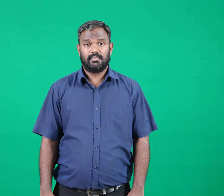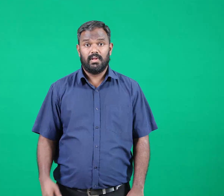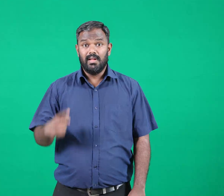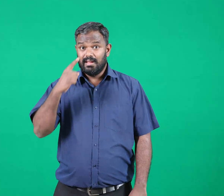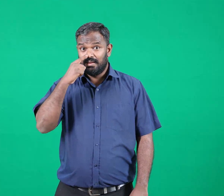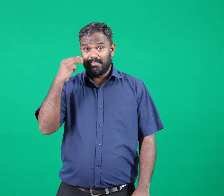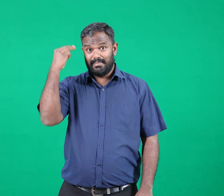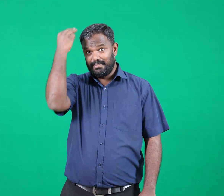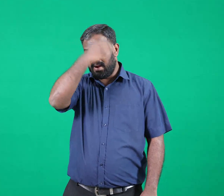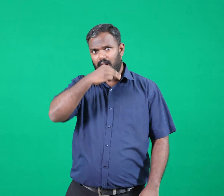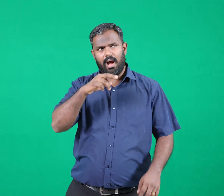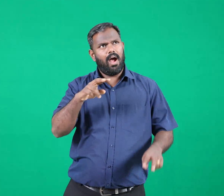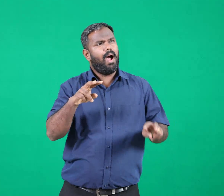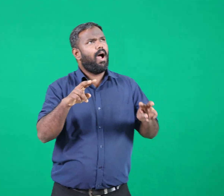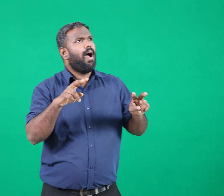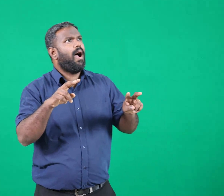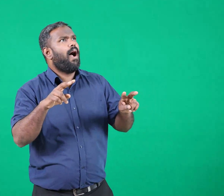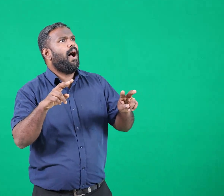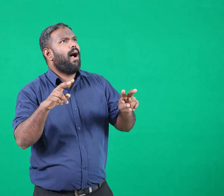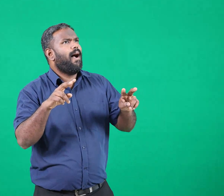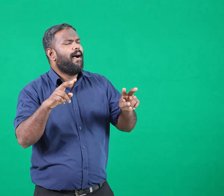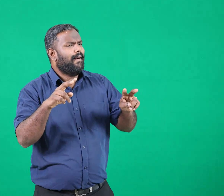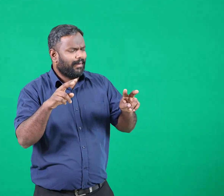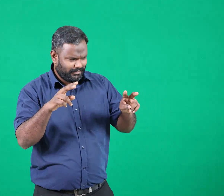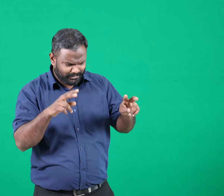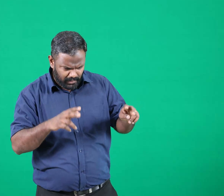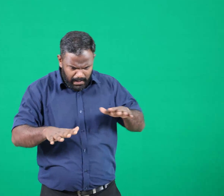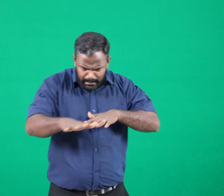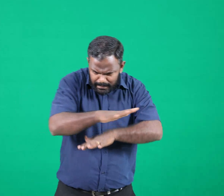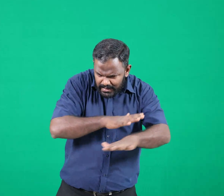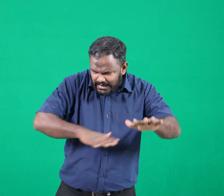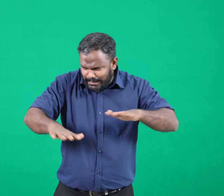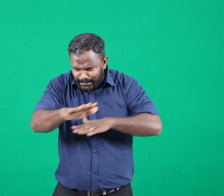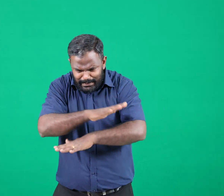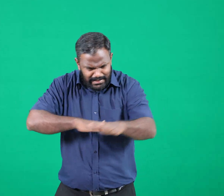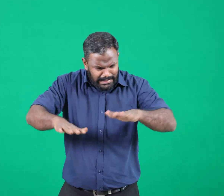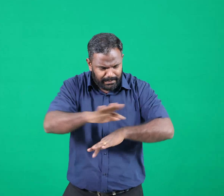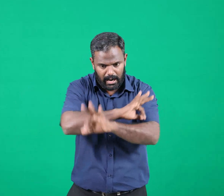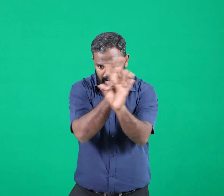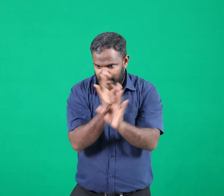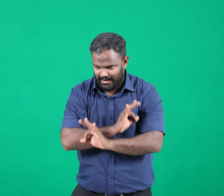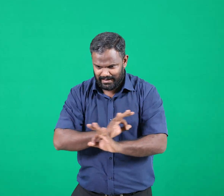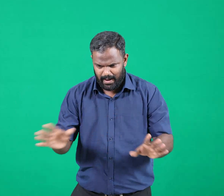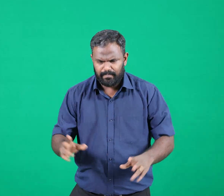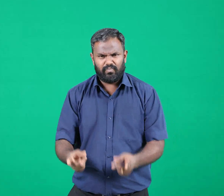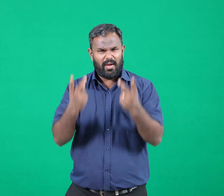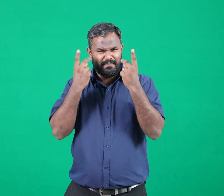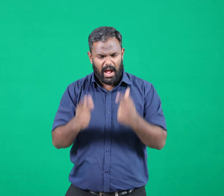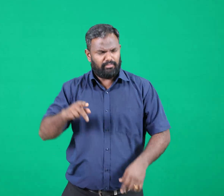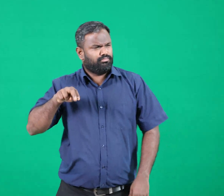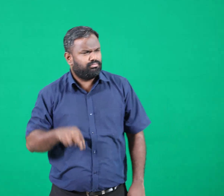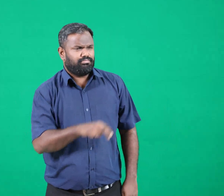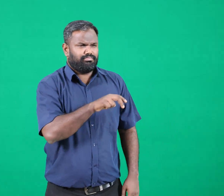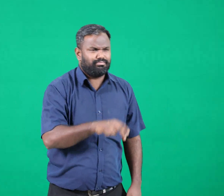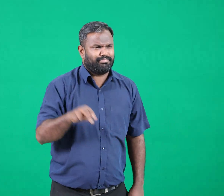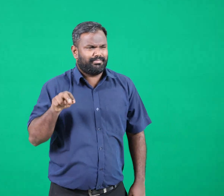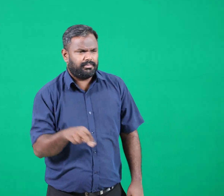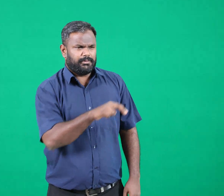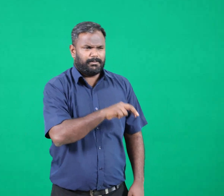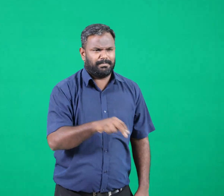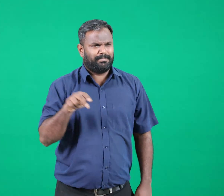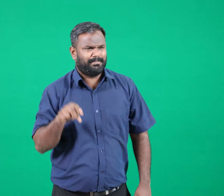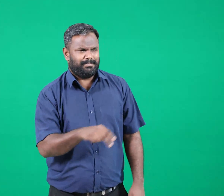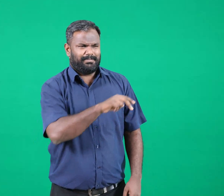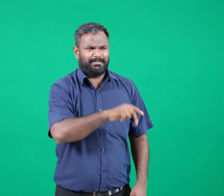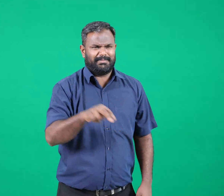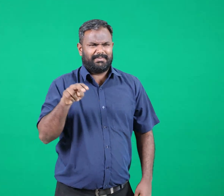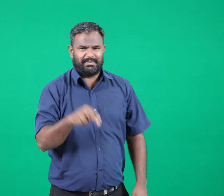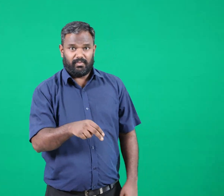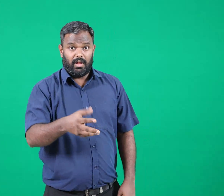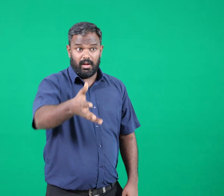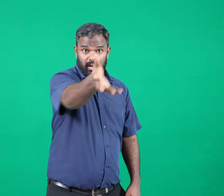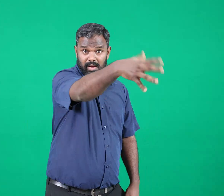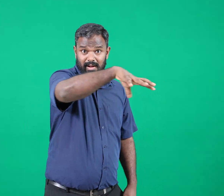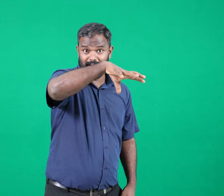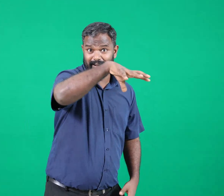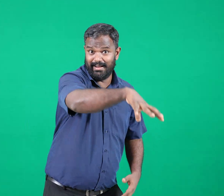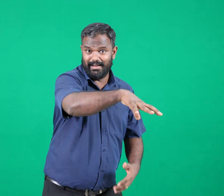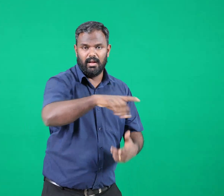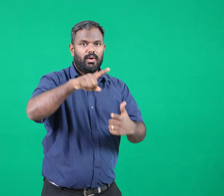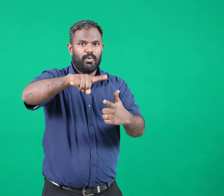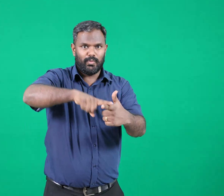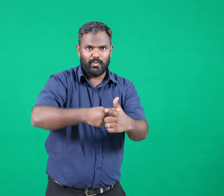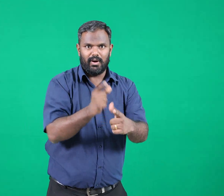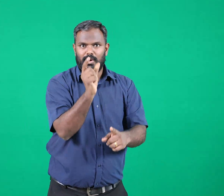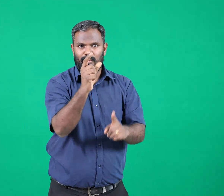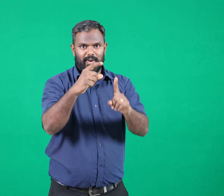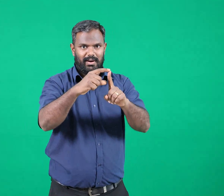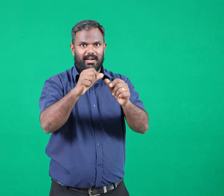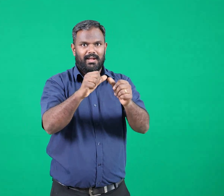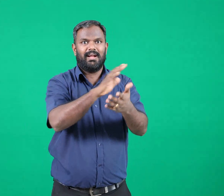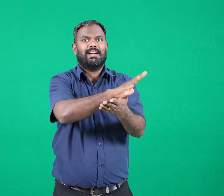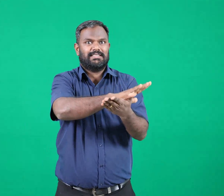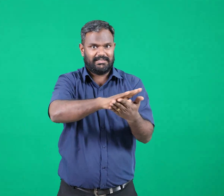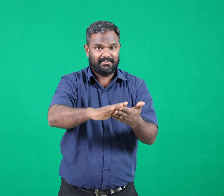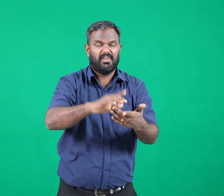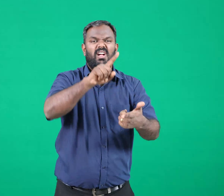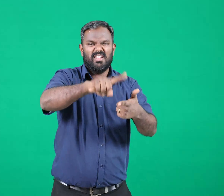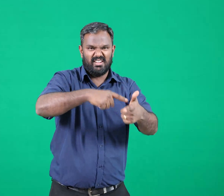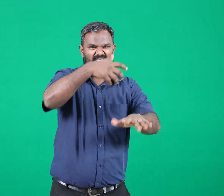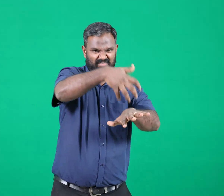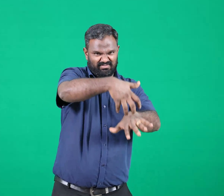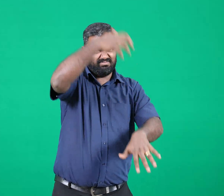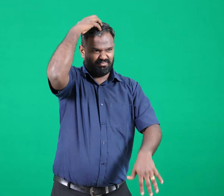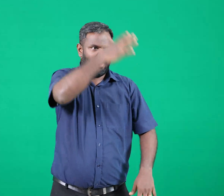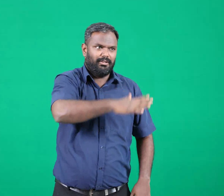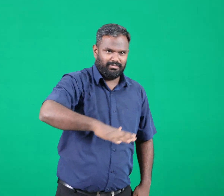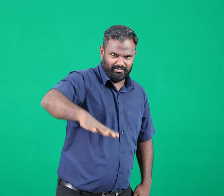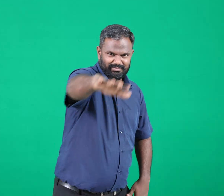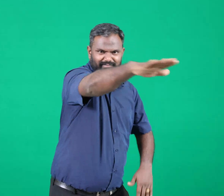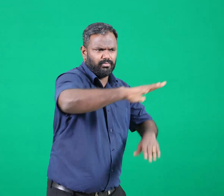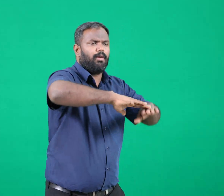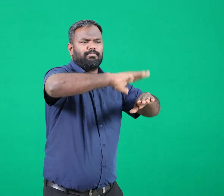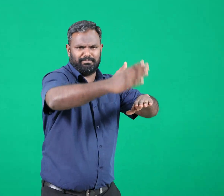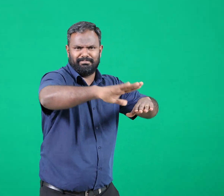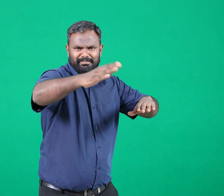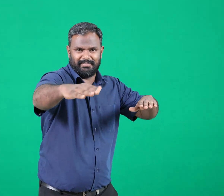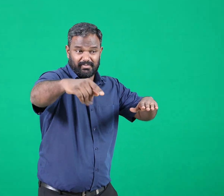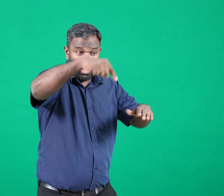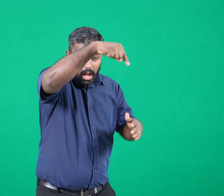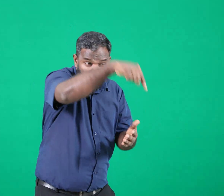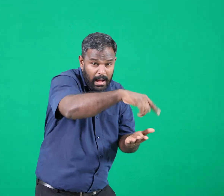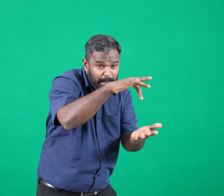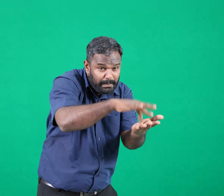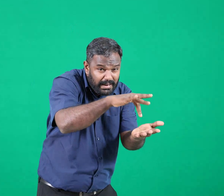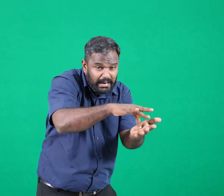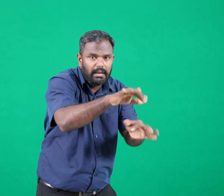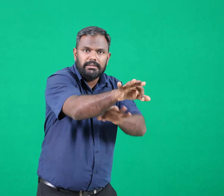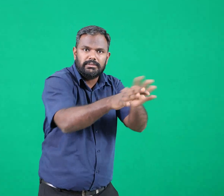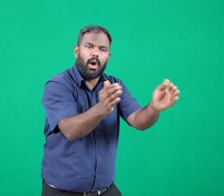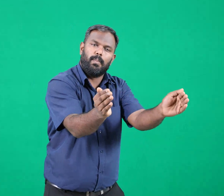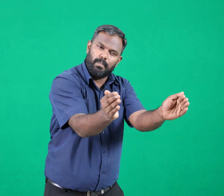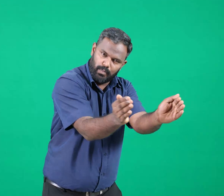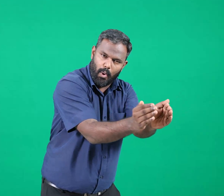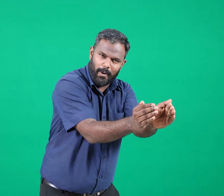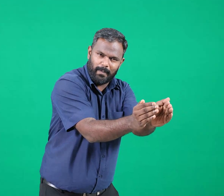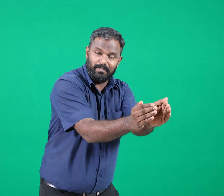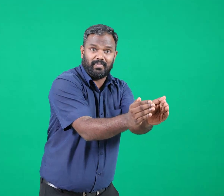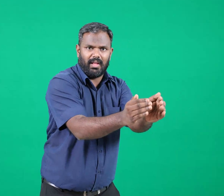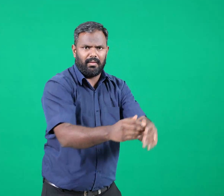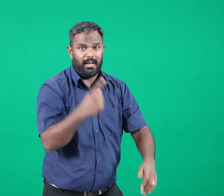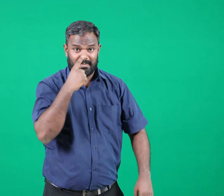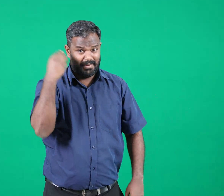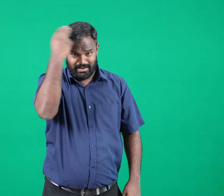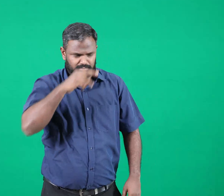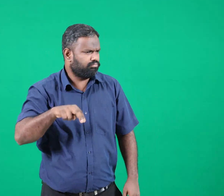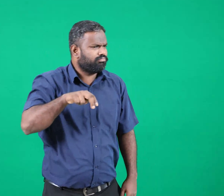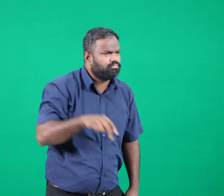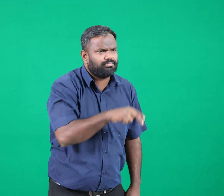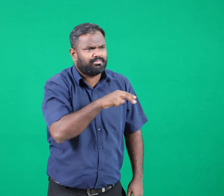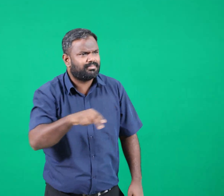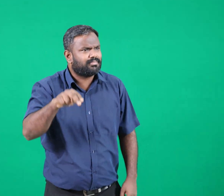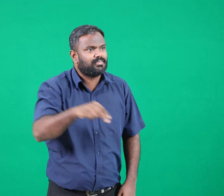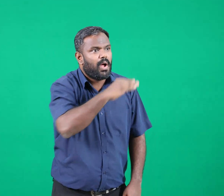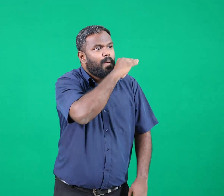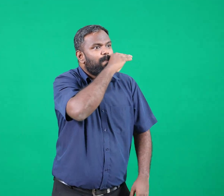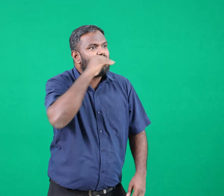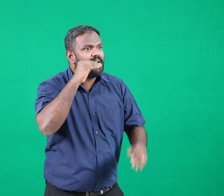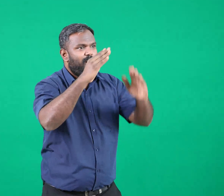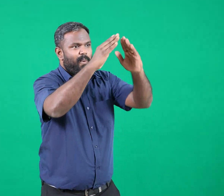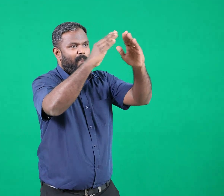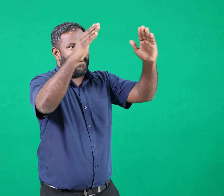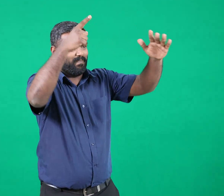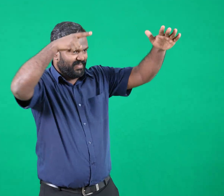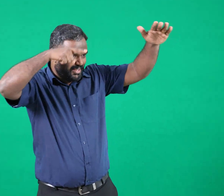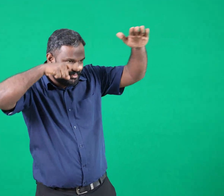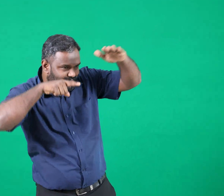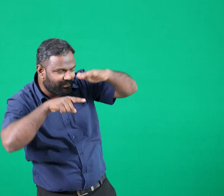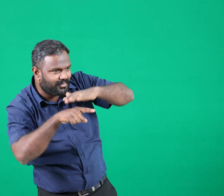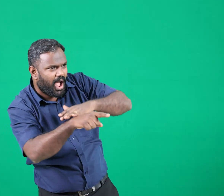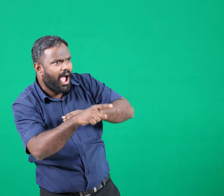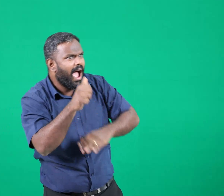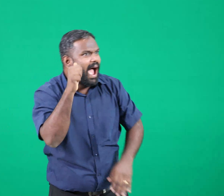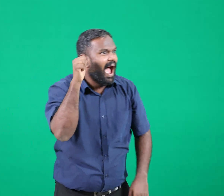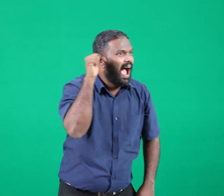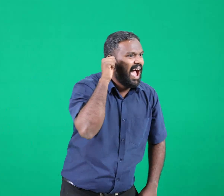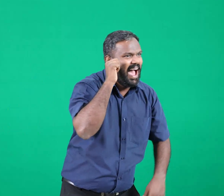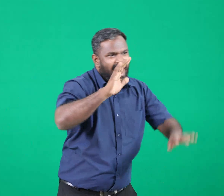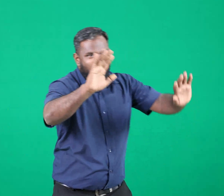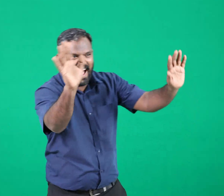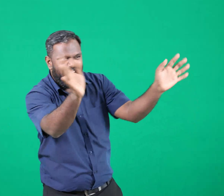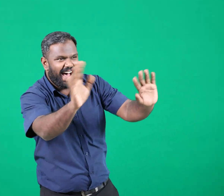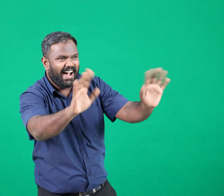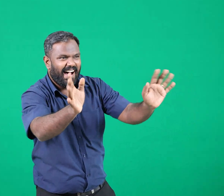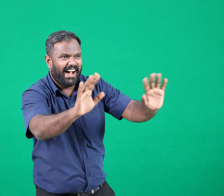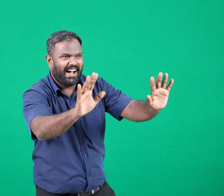In those days Mary got ready and hurried to a town in the hill country of Judah, where she entered the home of Zechariah and greeted Elizabeth.